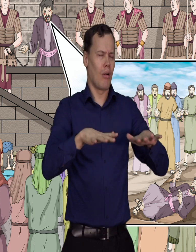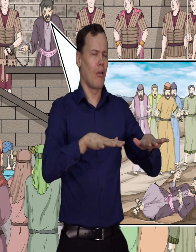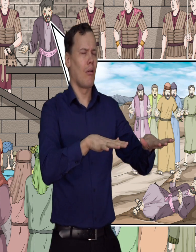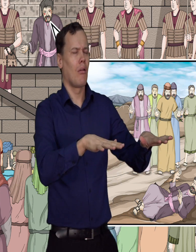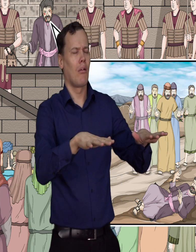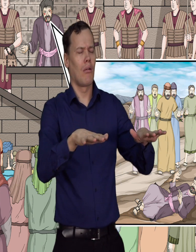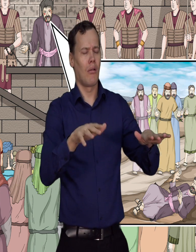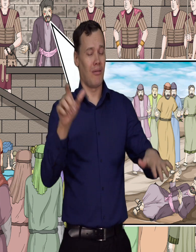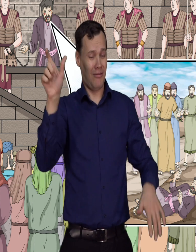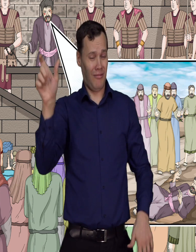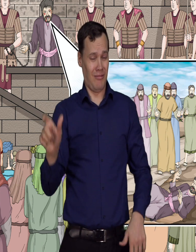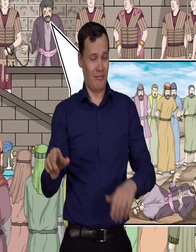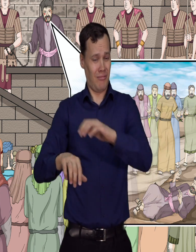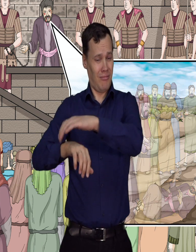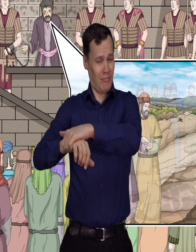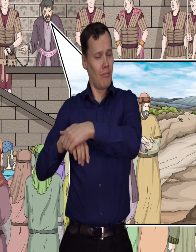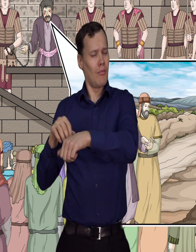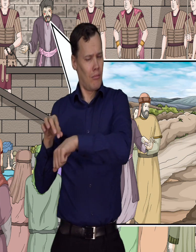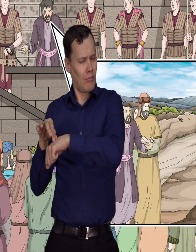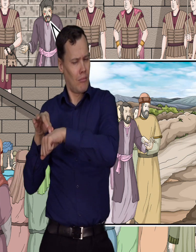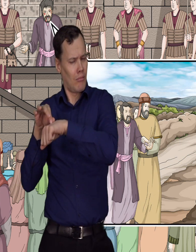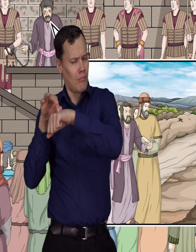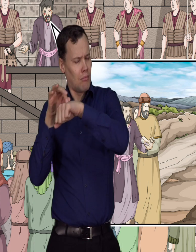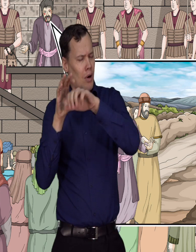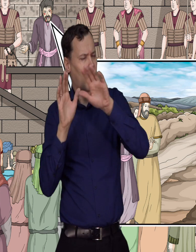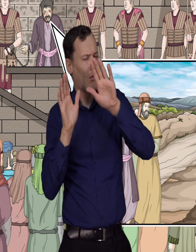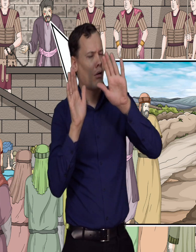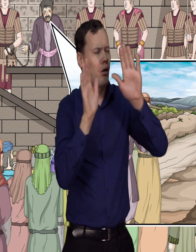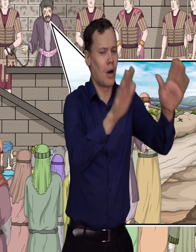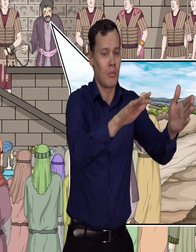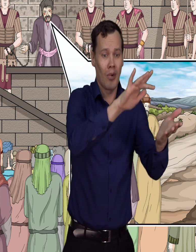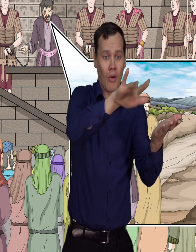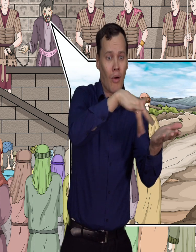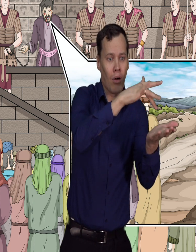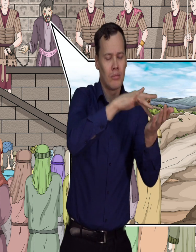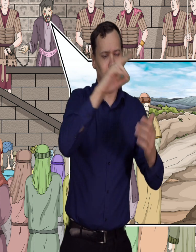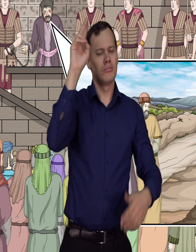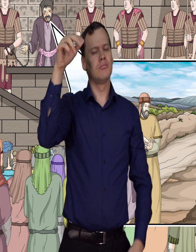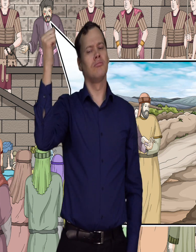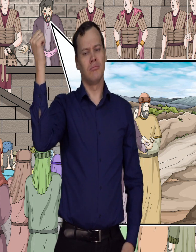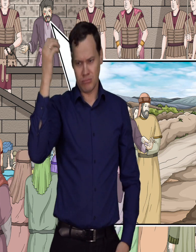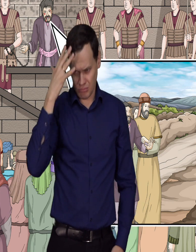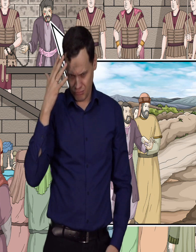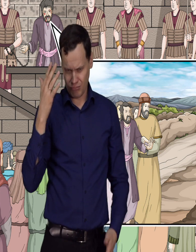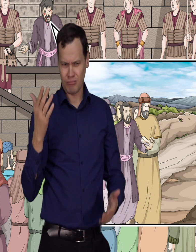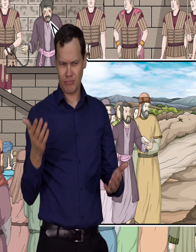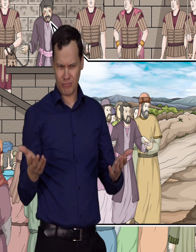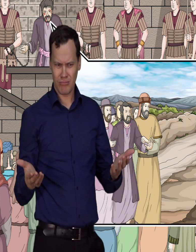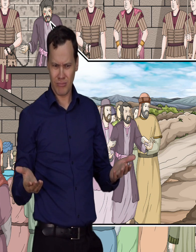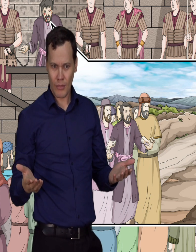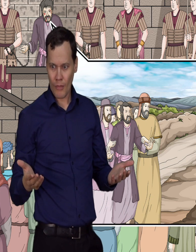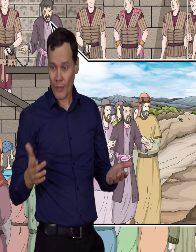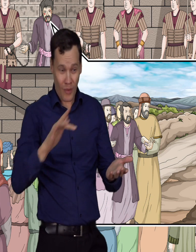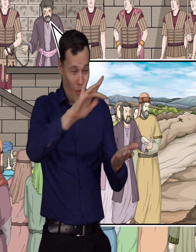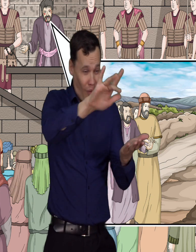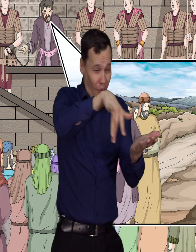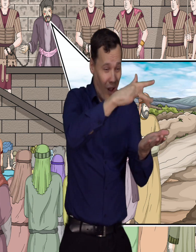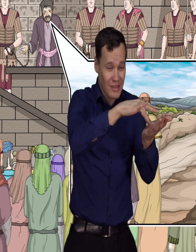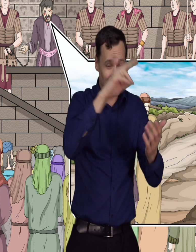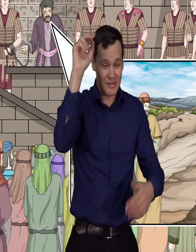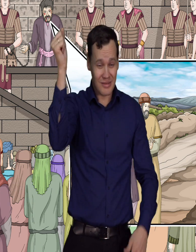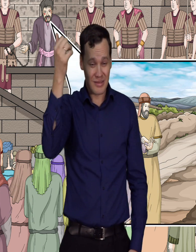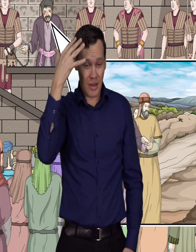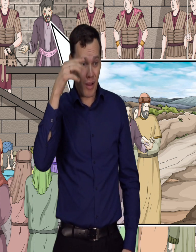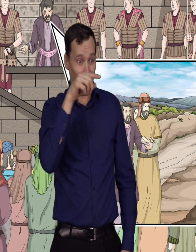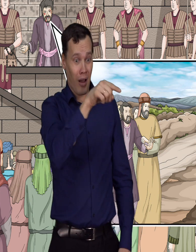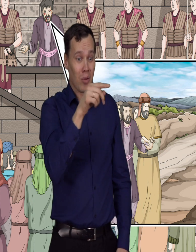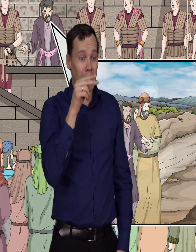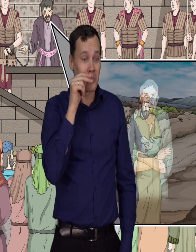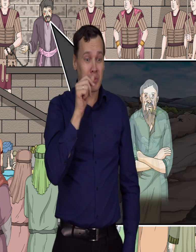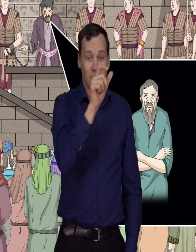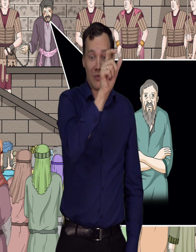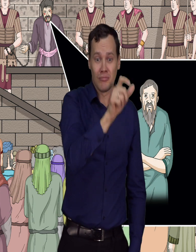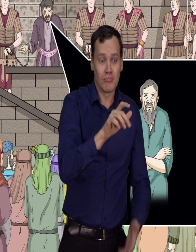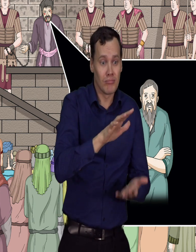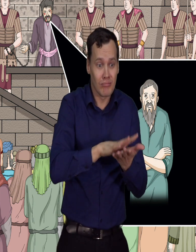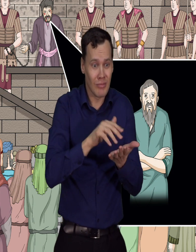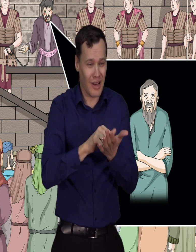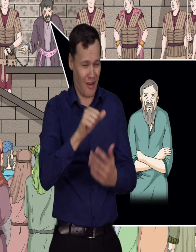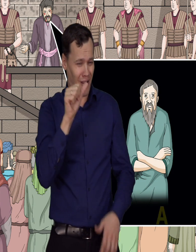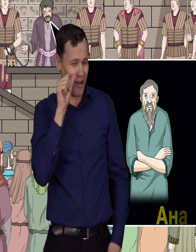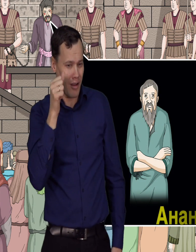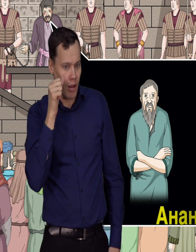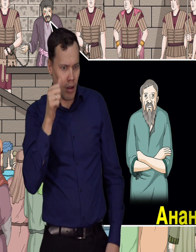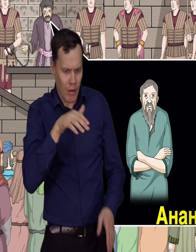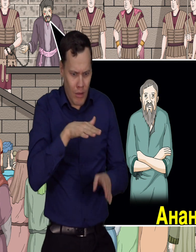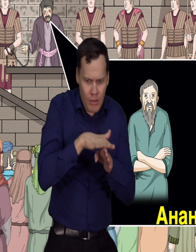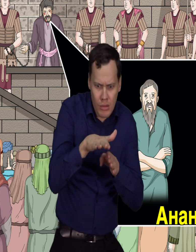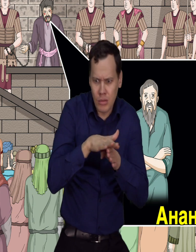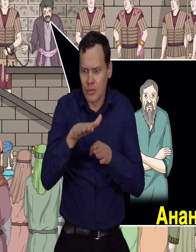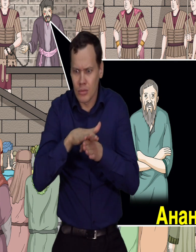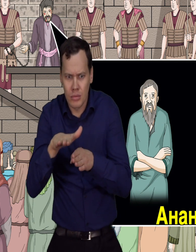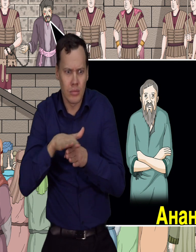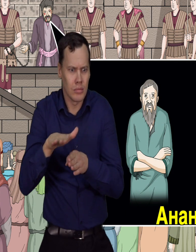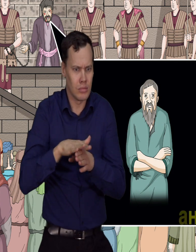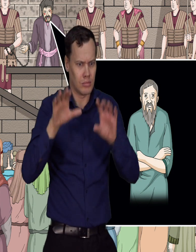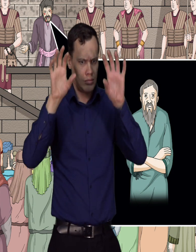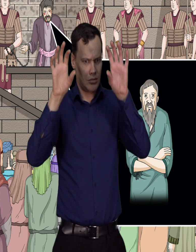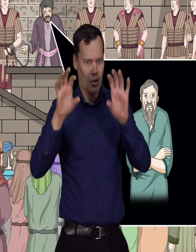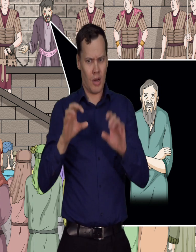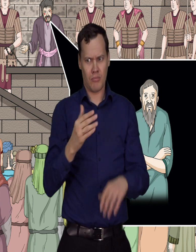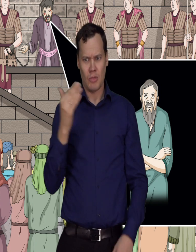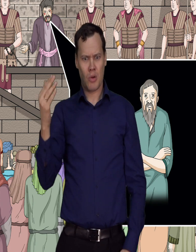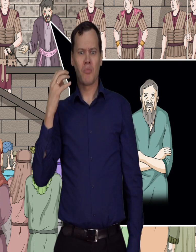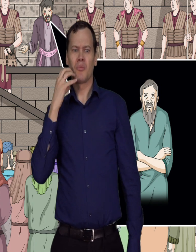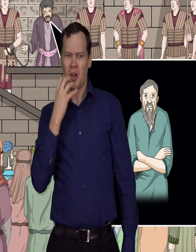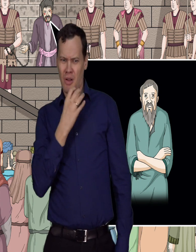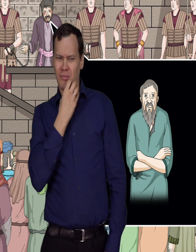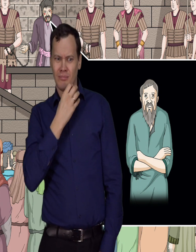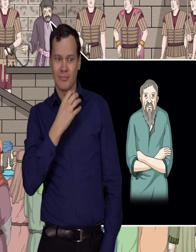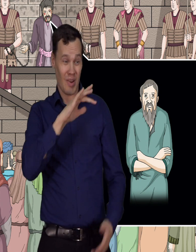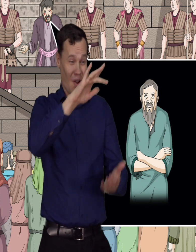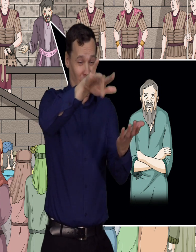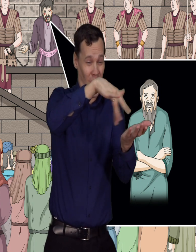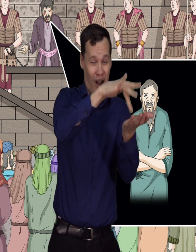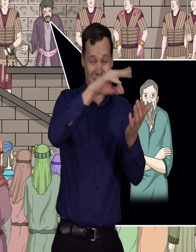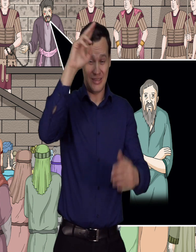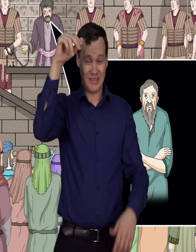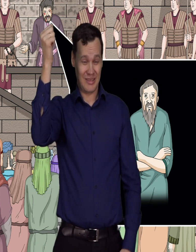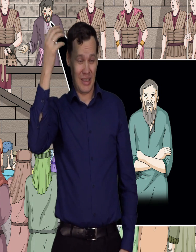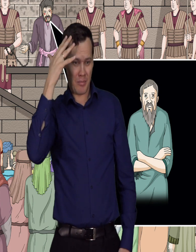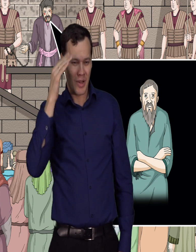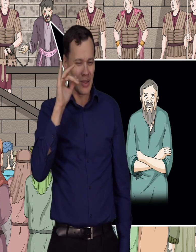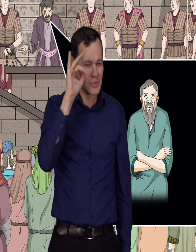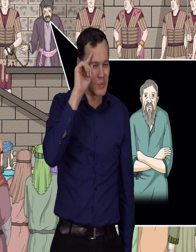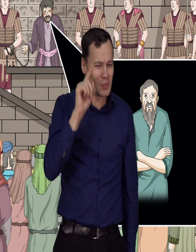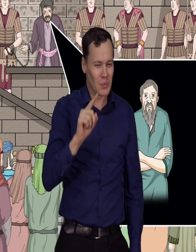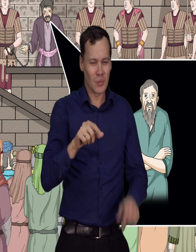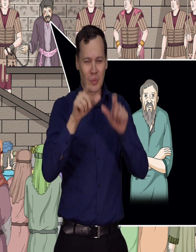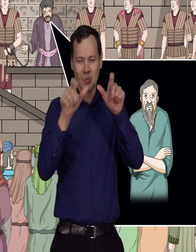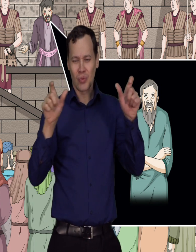Because the brilliance of the light had blinded me, my companions led me by the hand into Damascus.